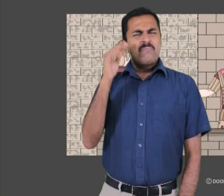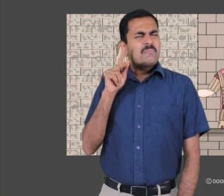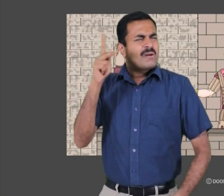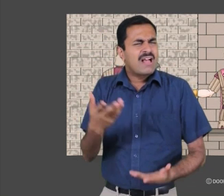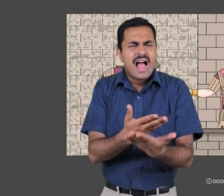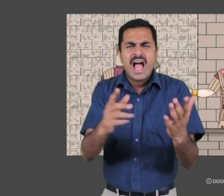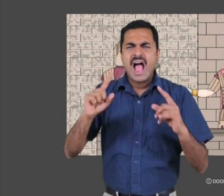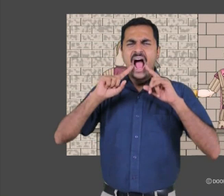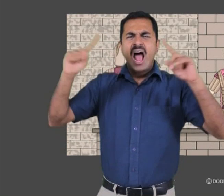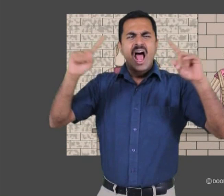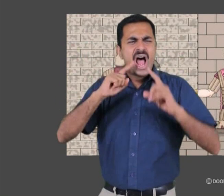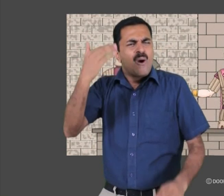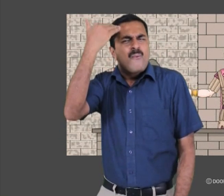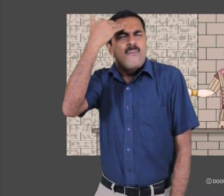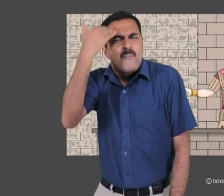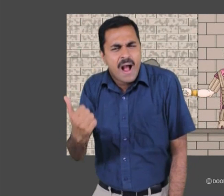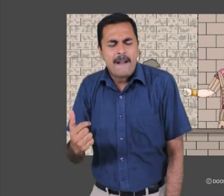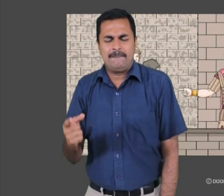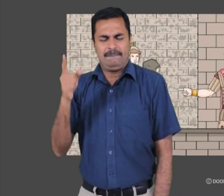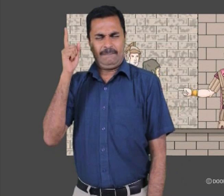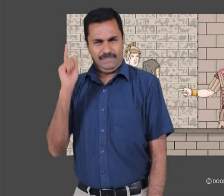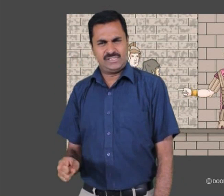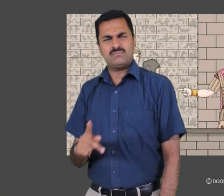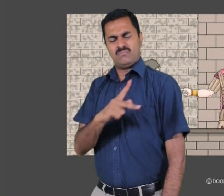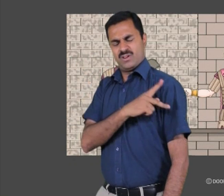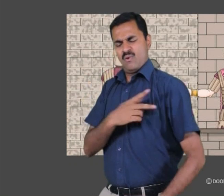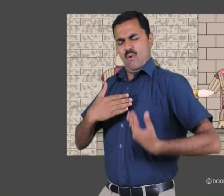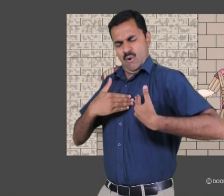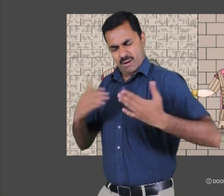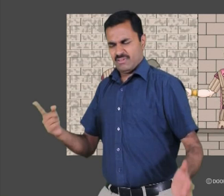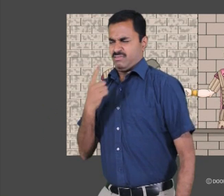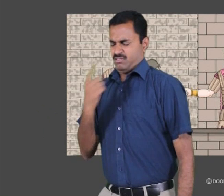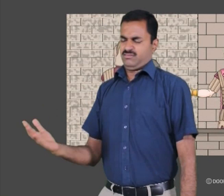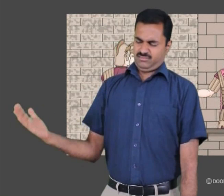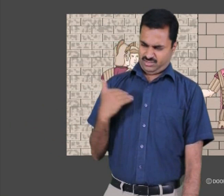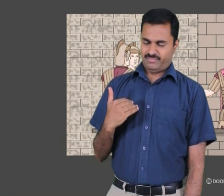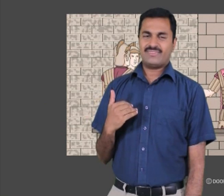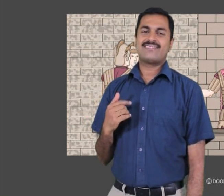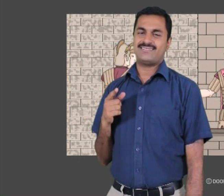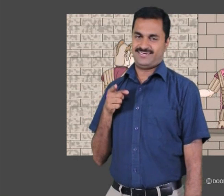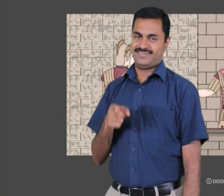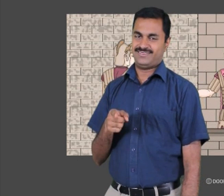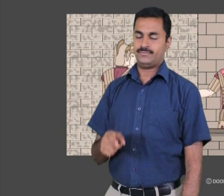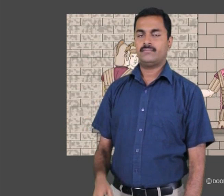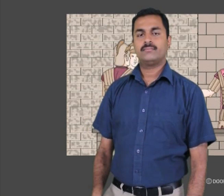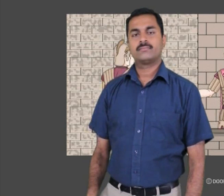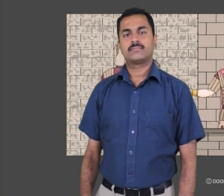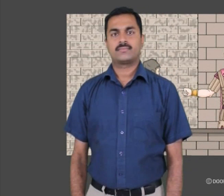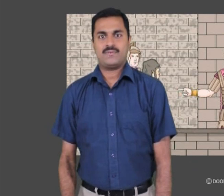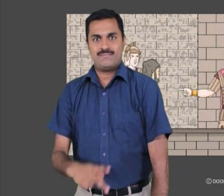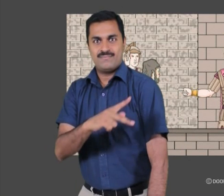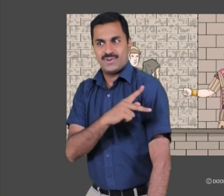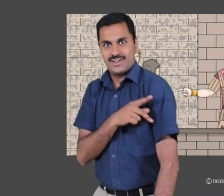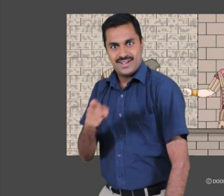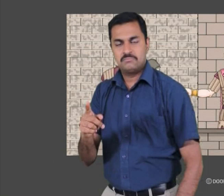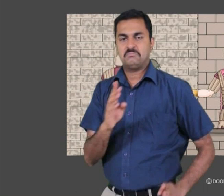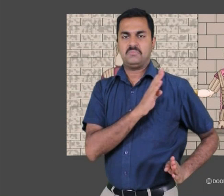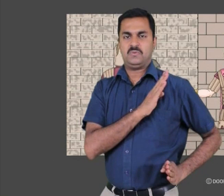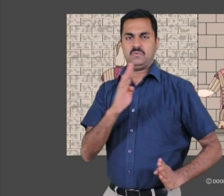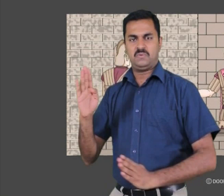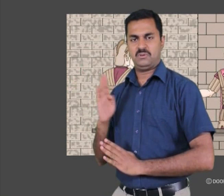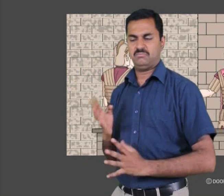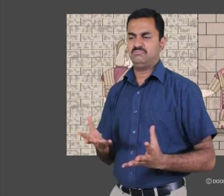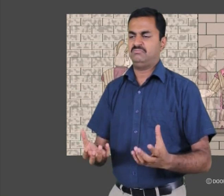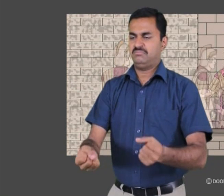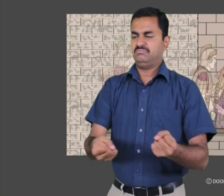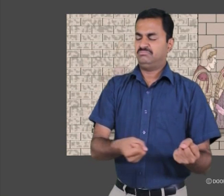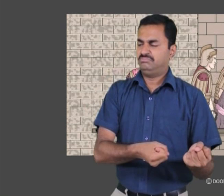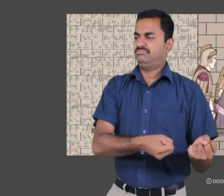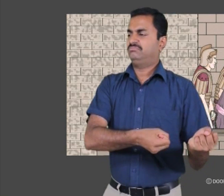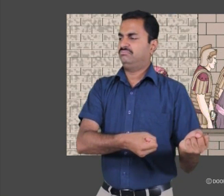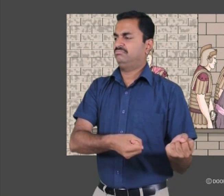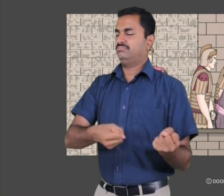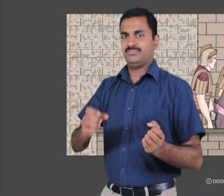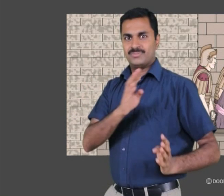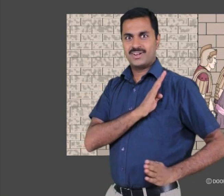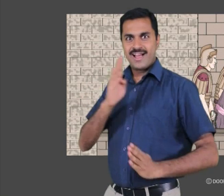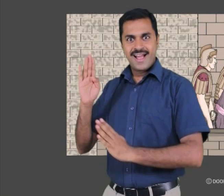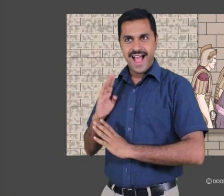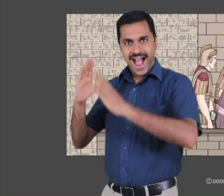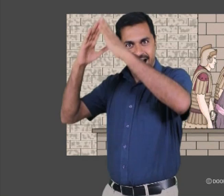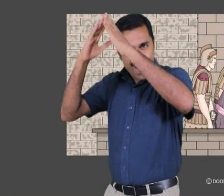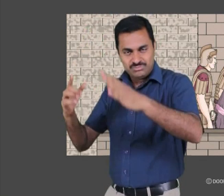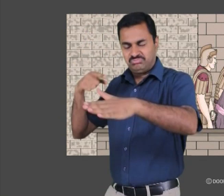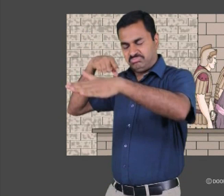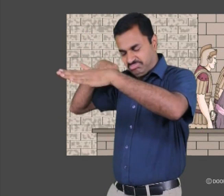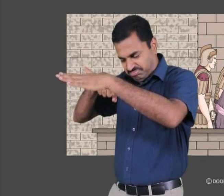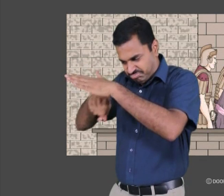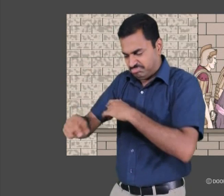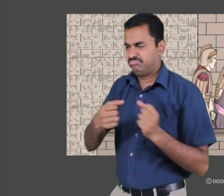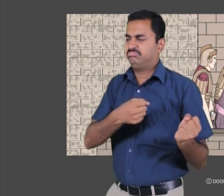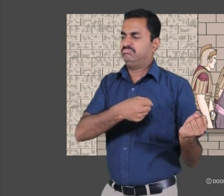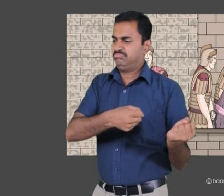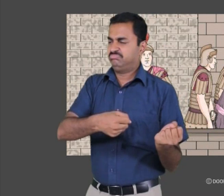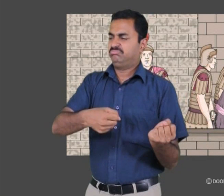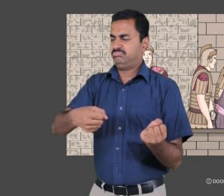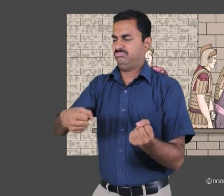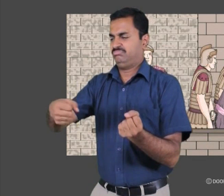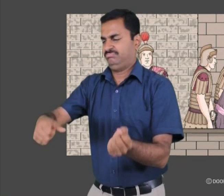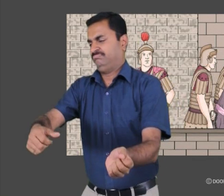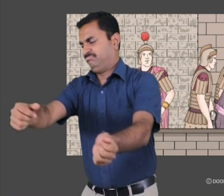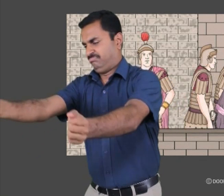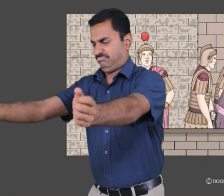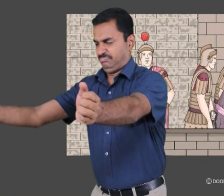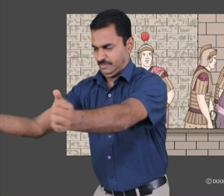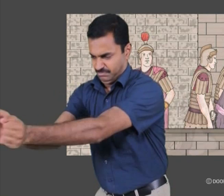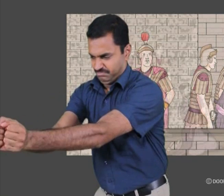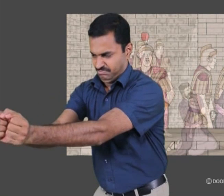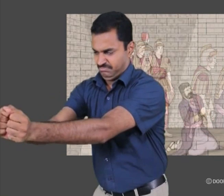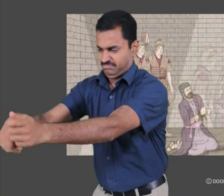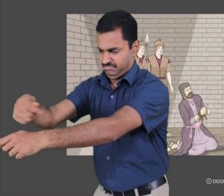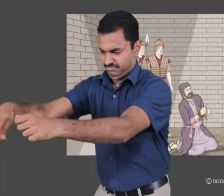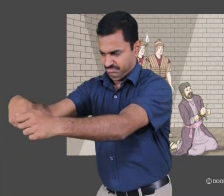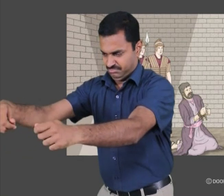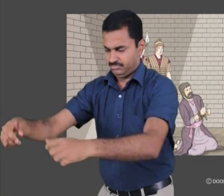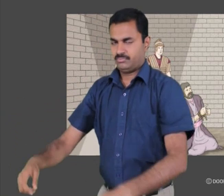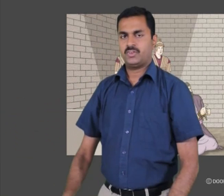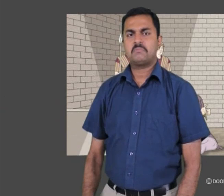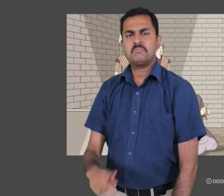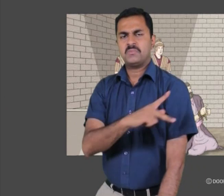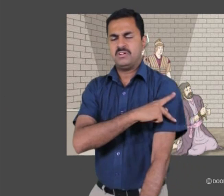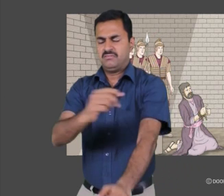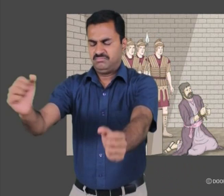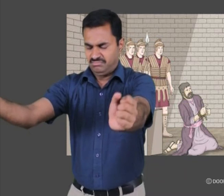He directed that Paul be flogged and interrogated to determine the reason for this outcry against him.